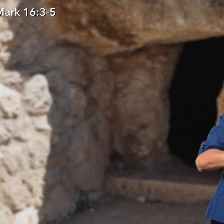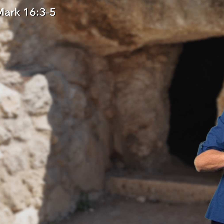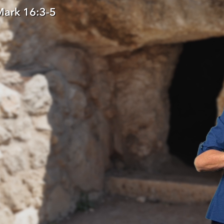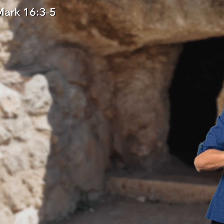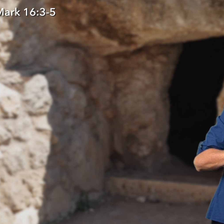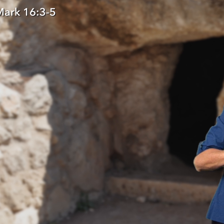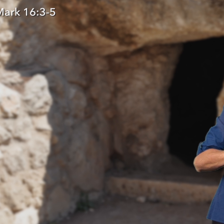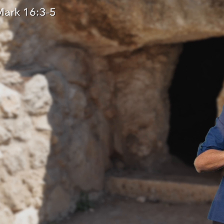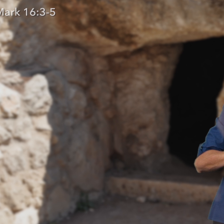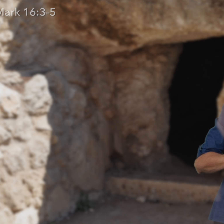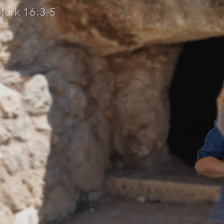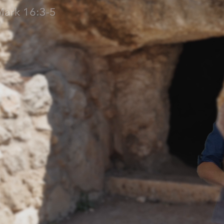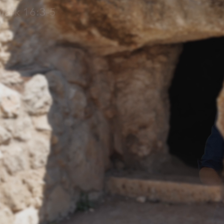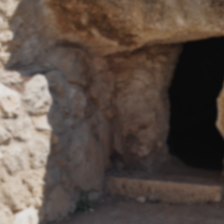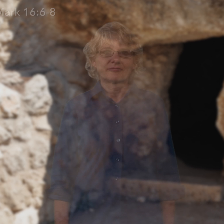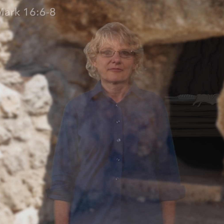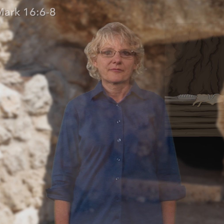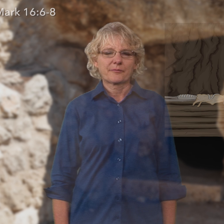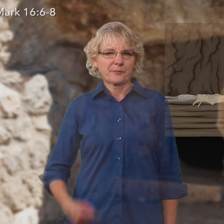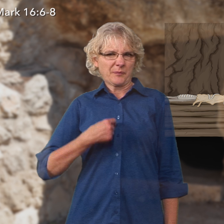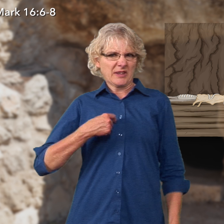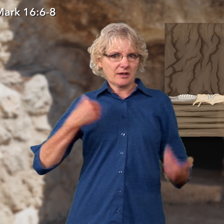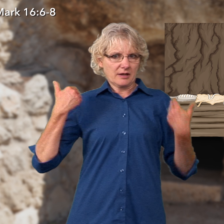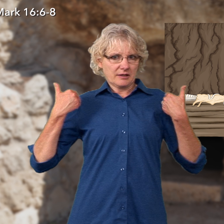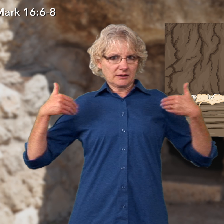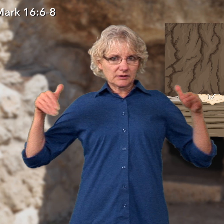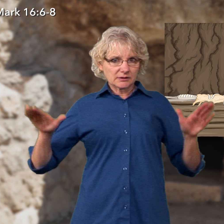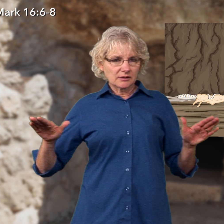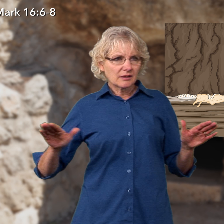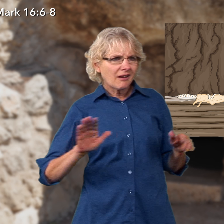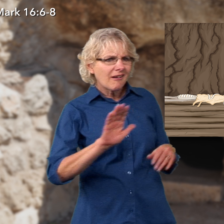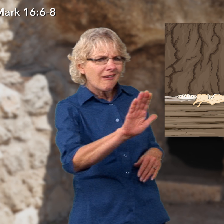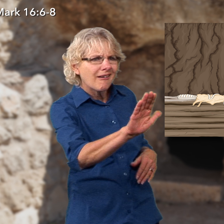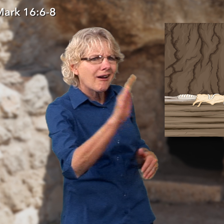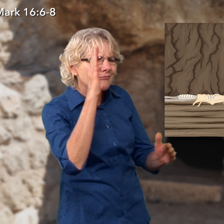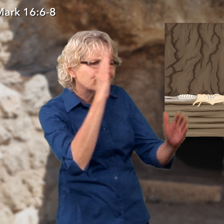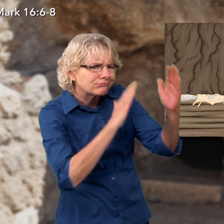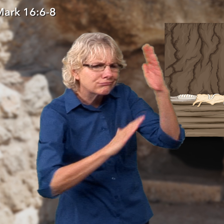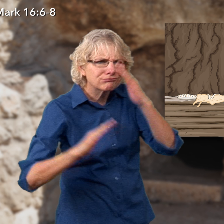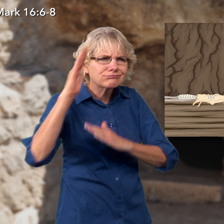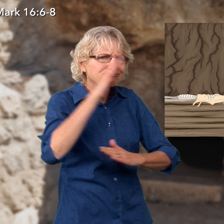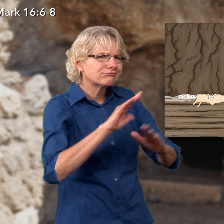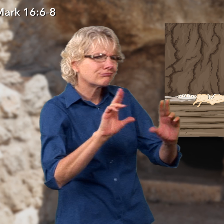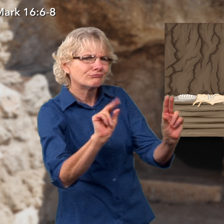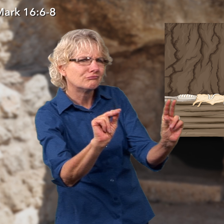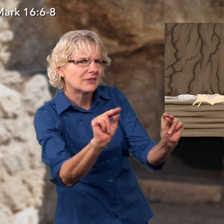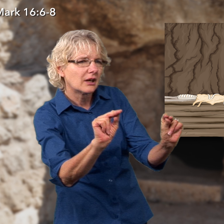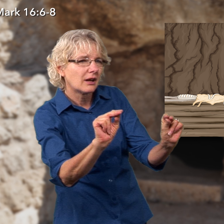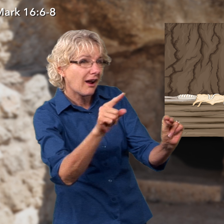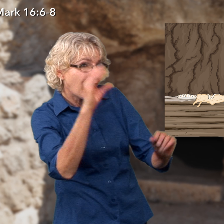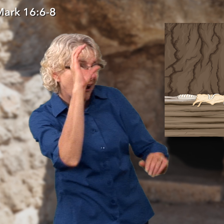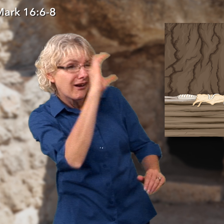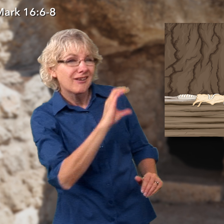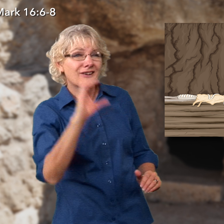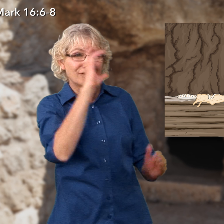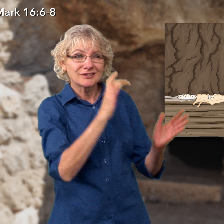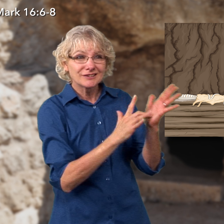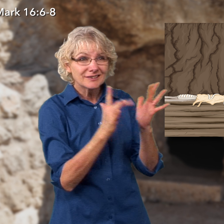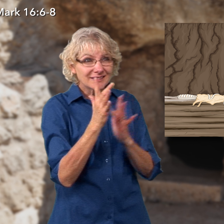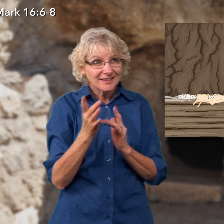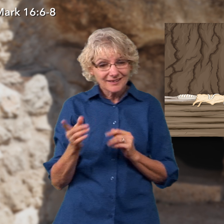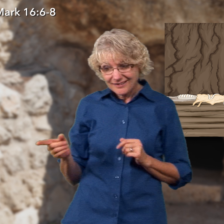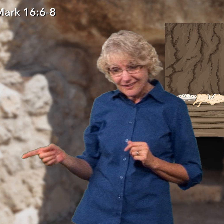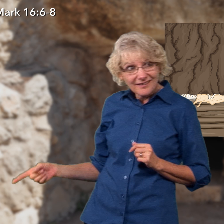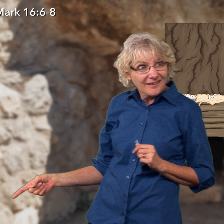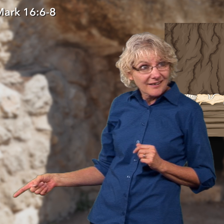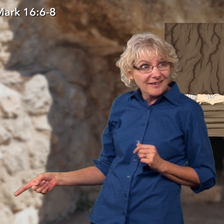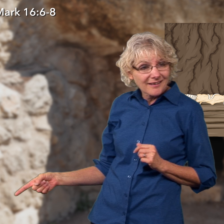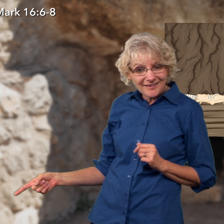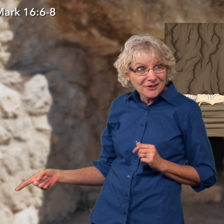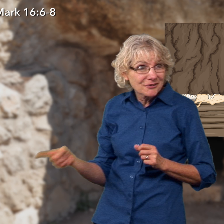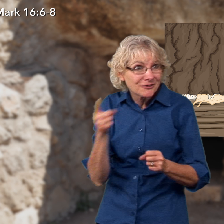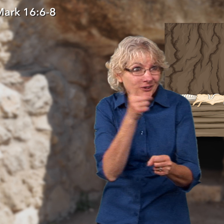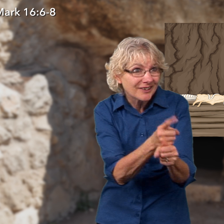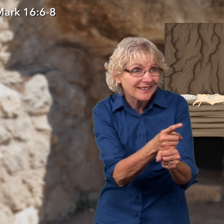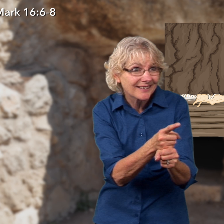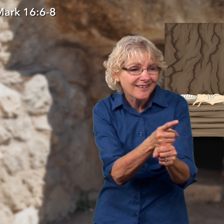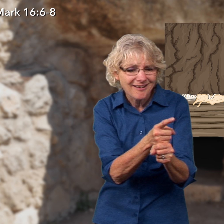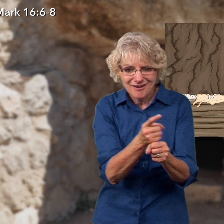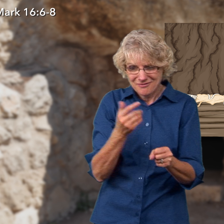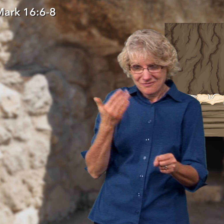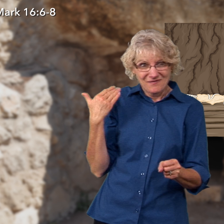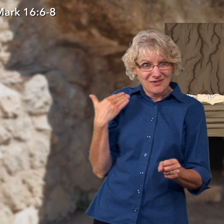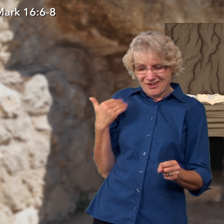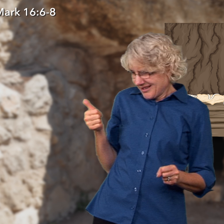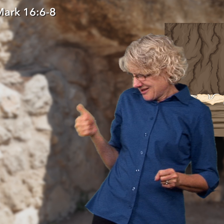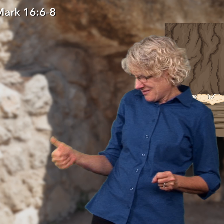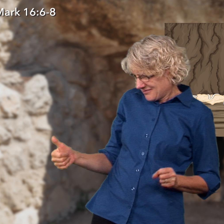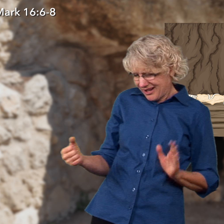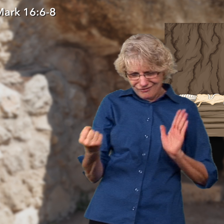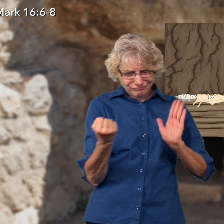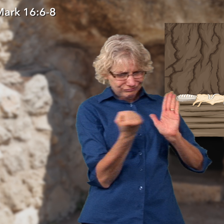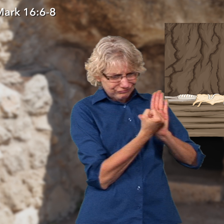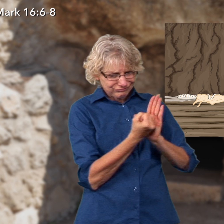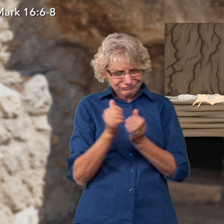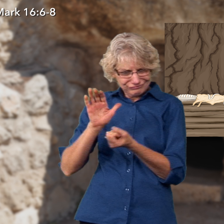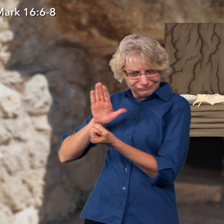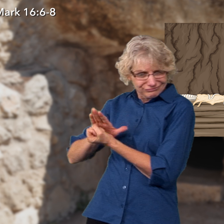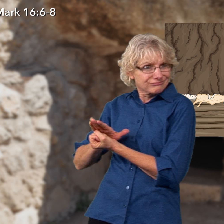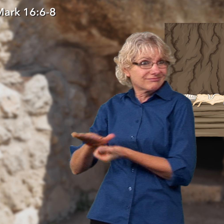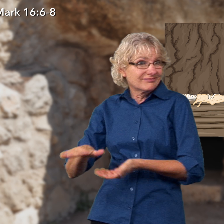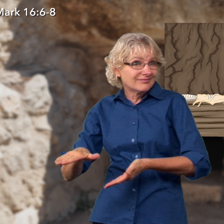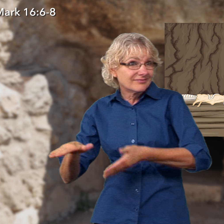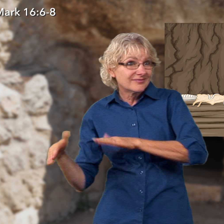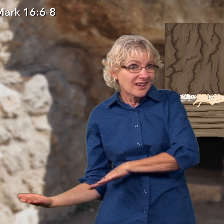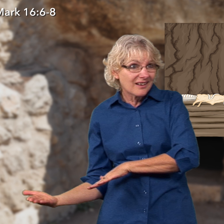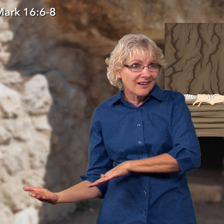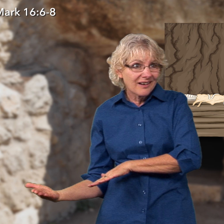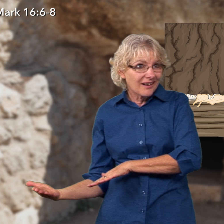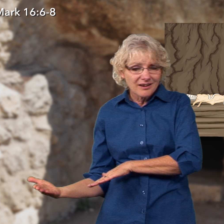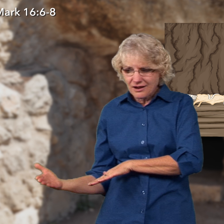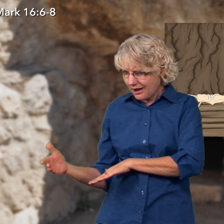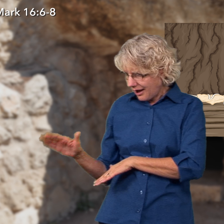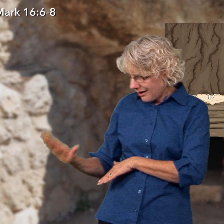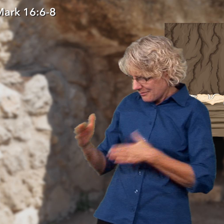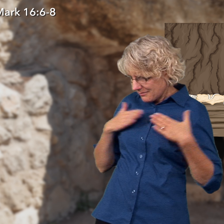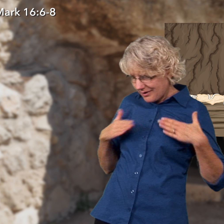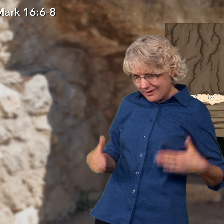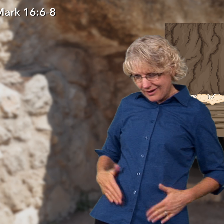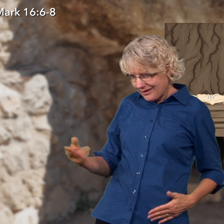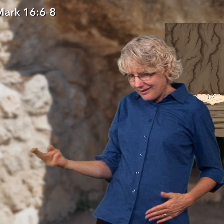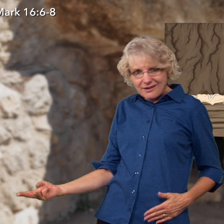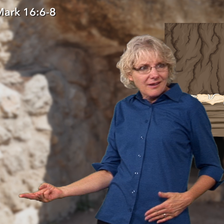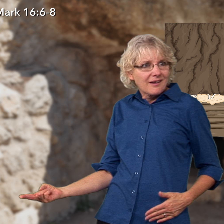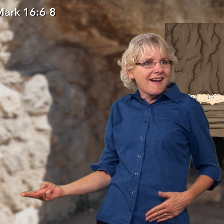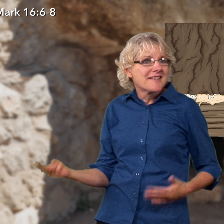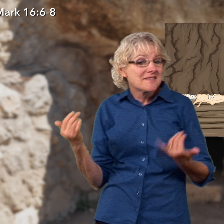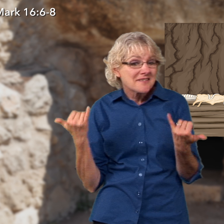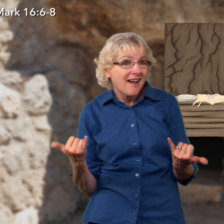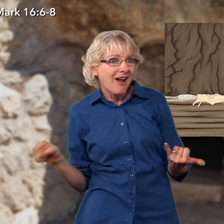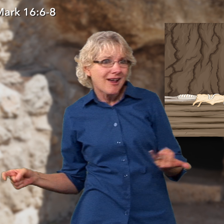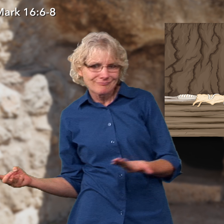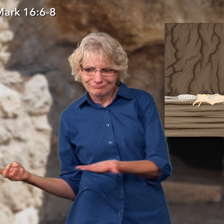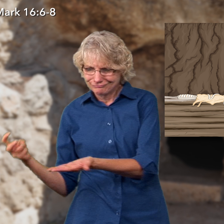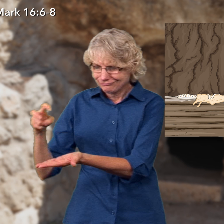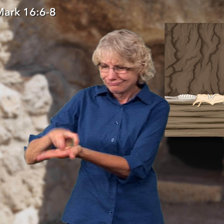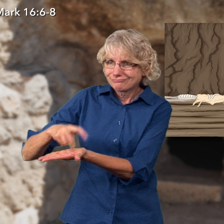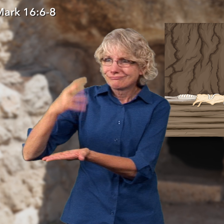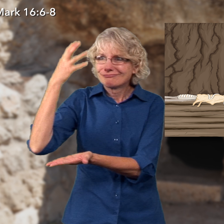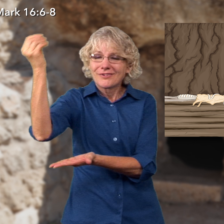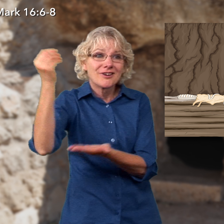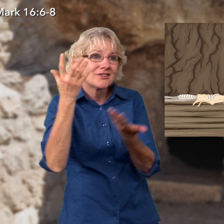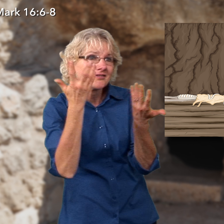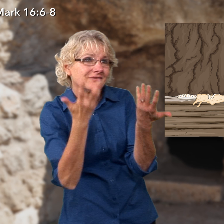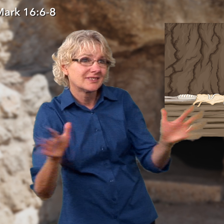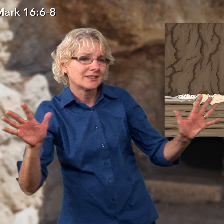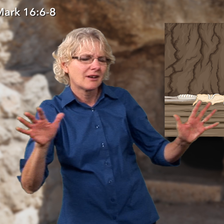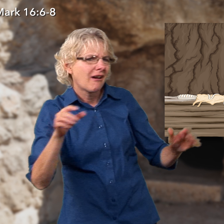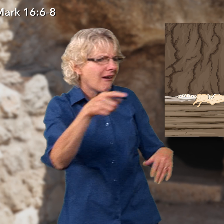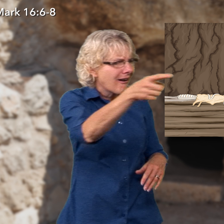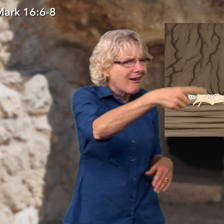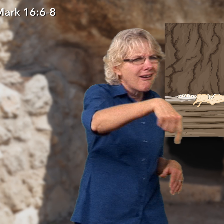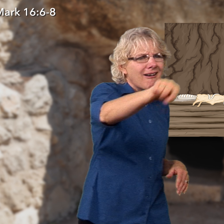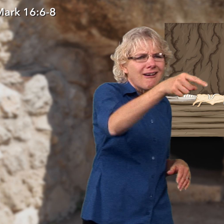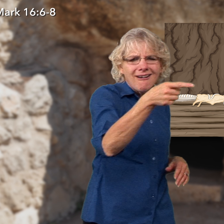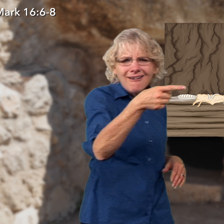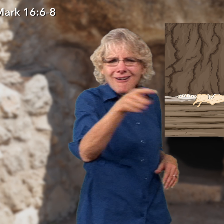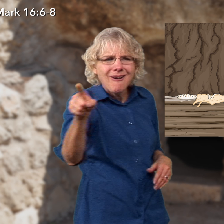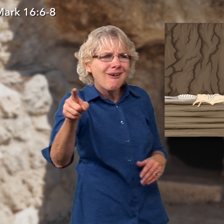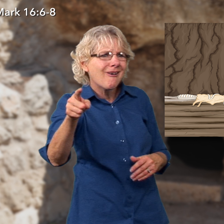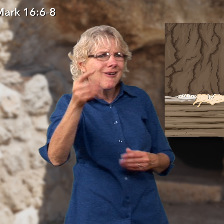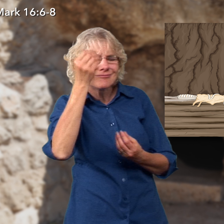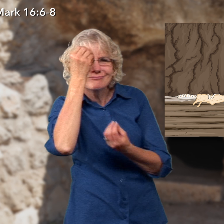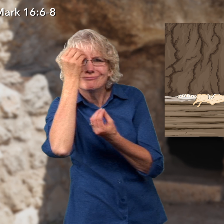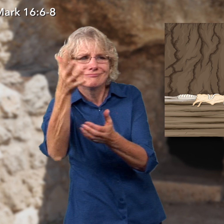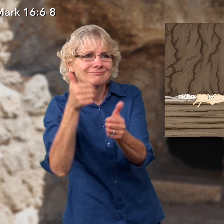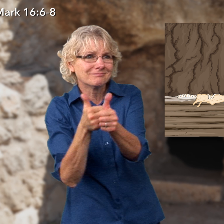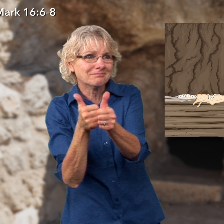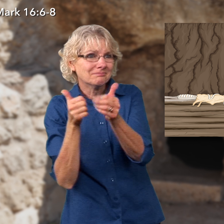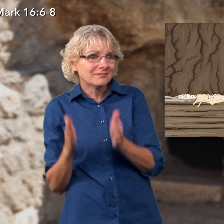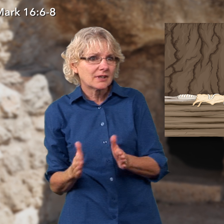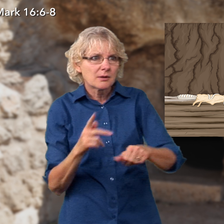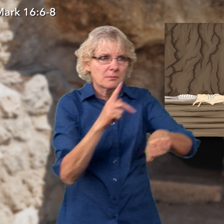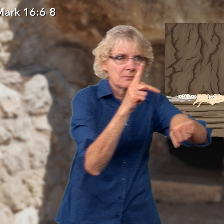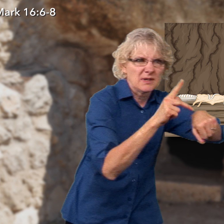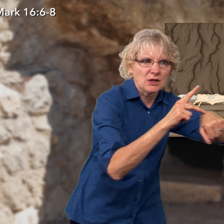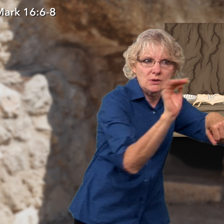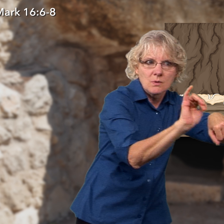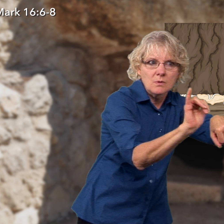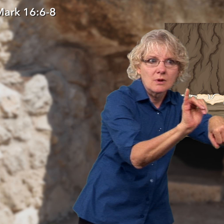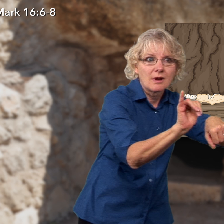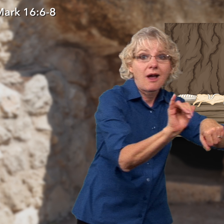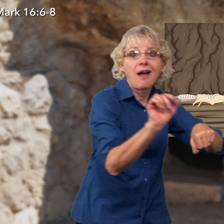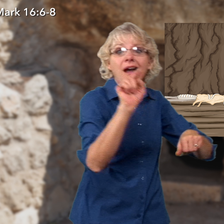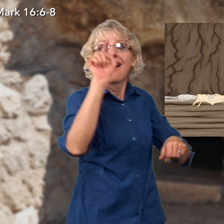But he said to them, “Do not be alarmed. You are looking for Jesus the Nazarene, who was crucified. He has risen! He is not here! See the place where they put Him.